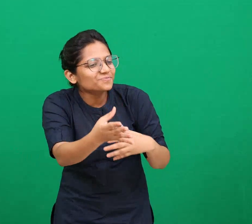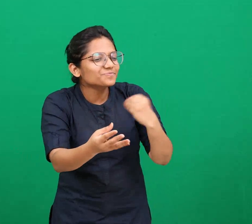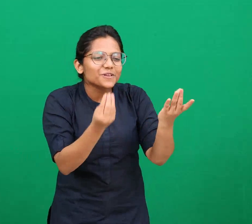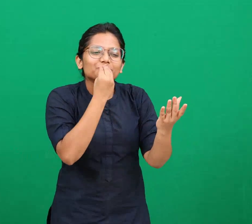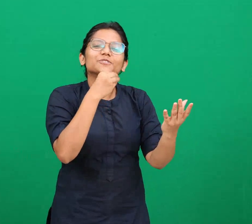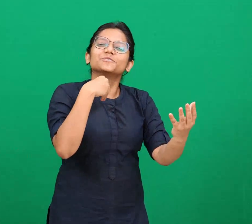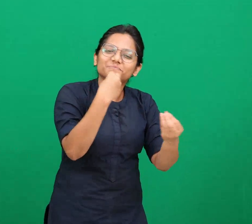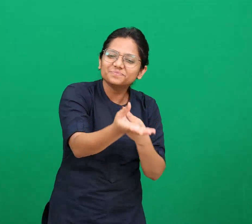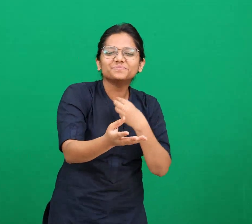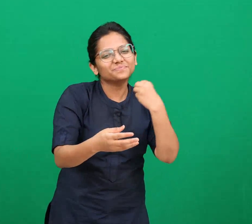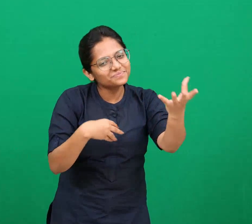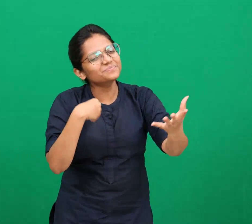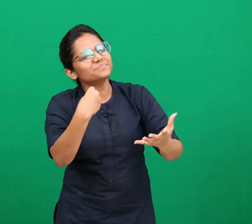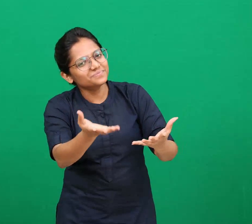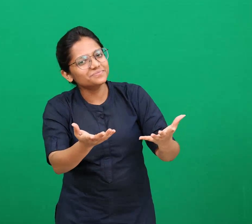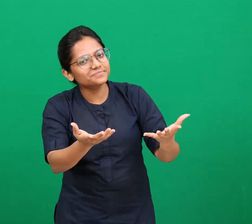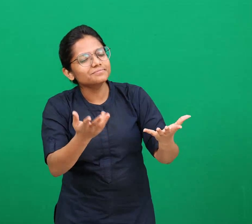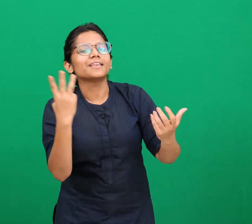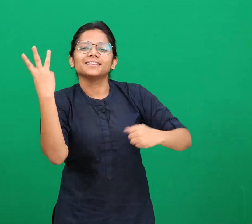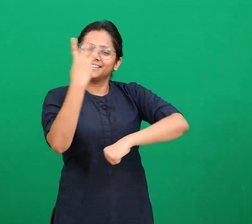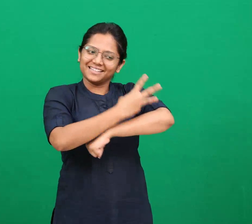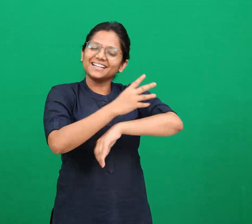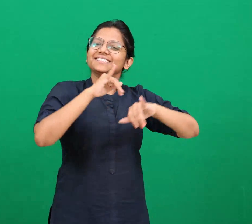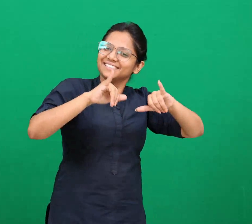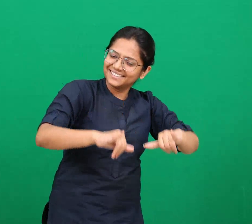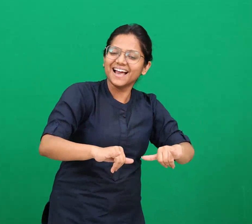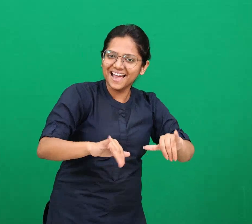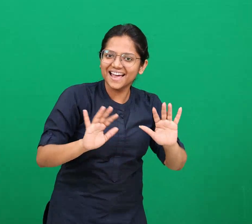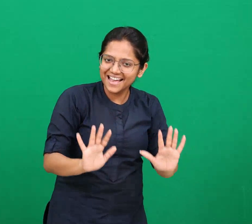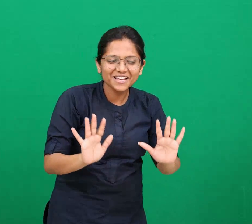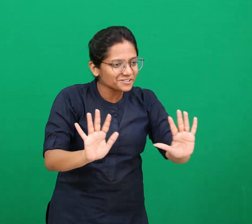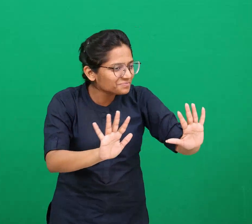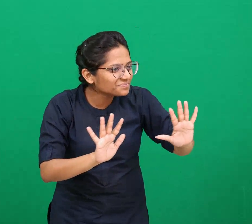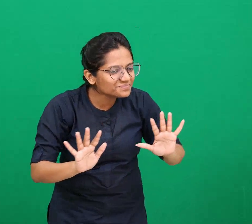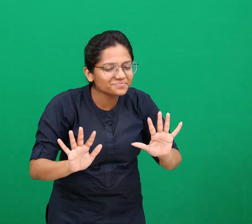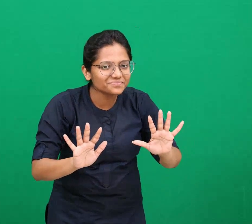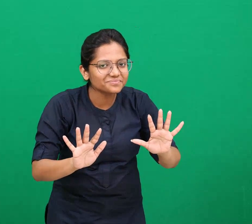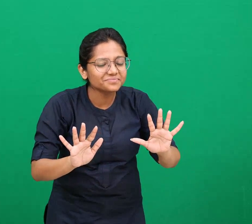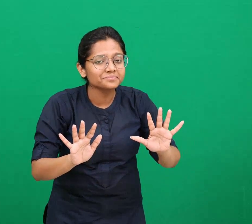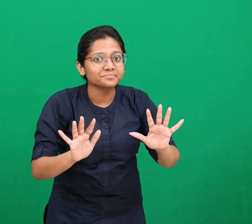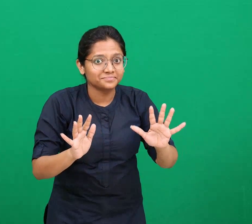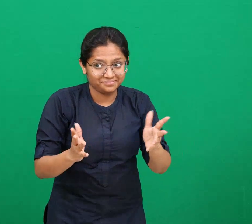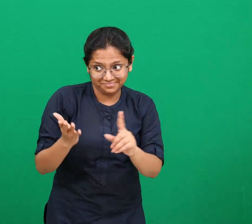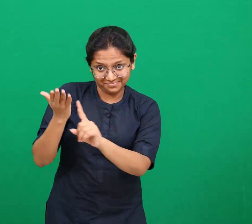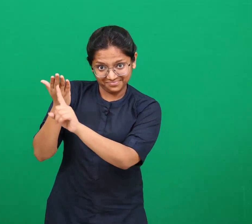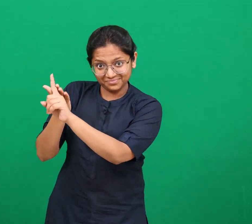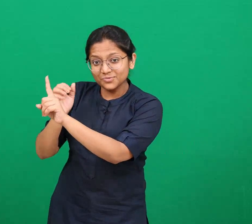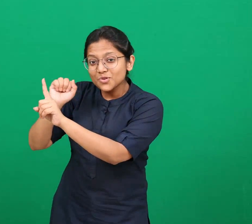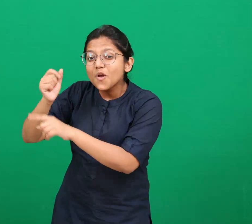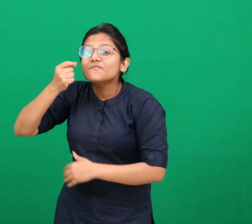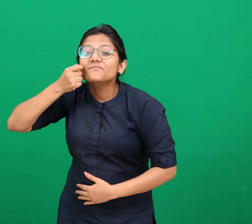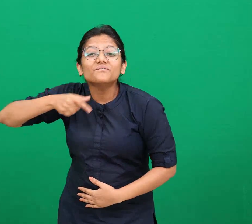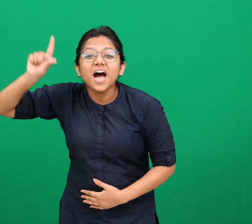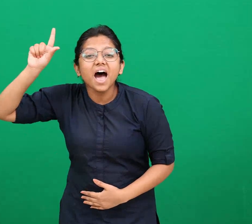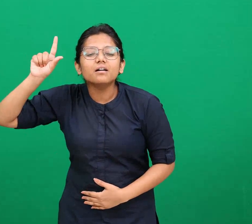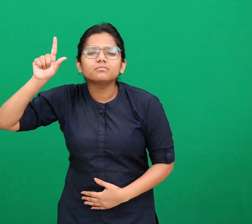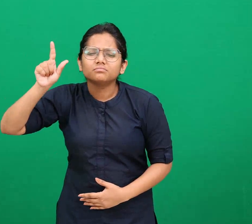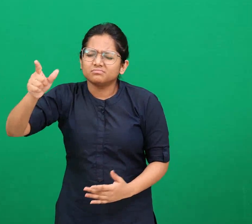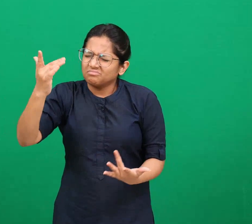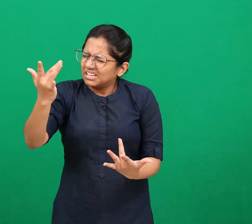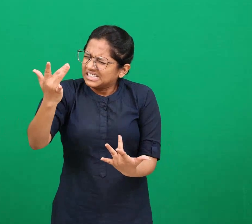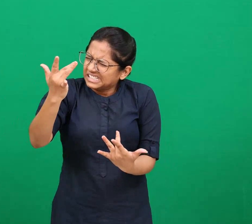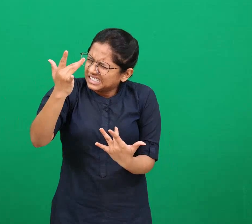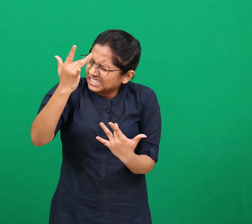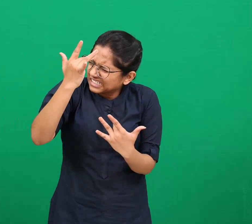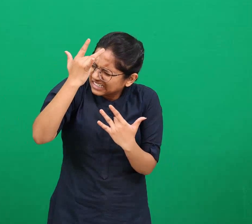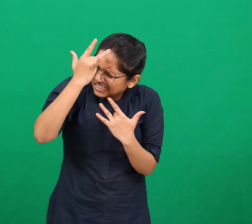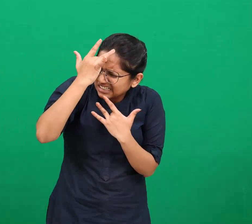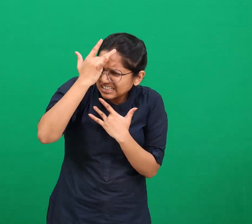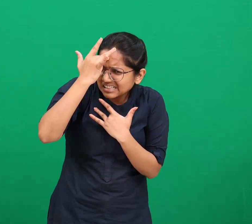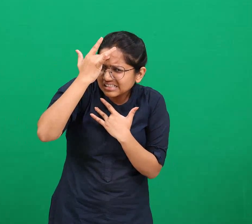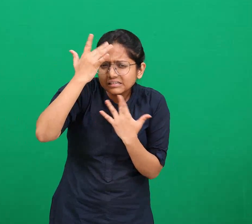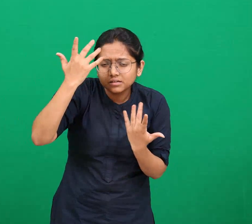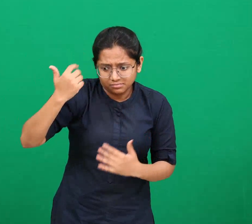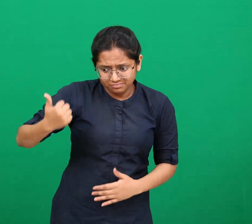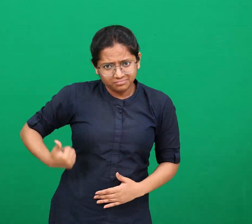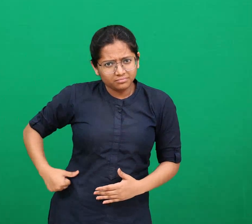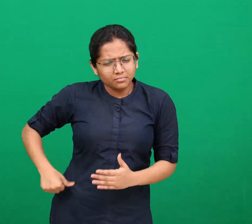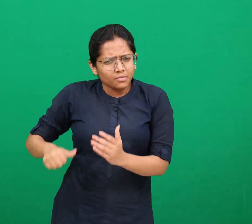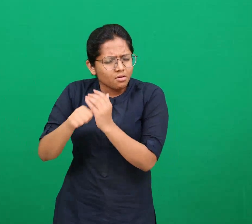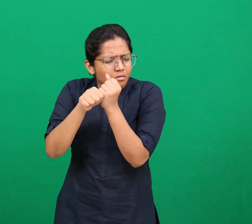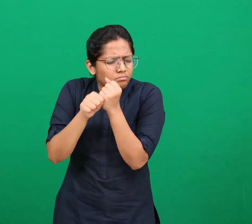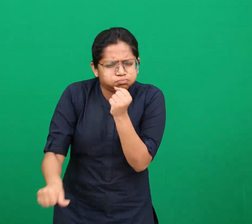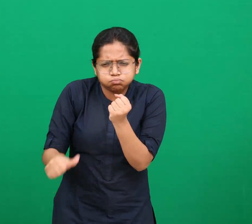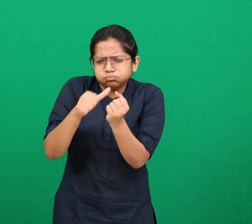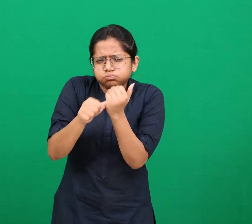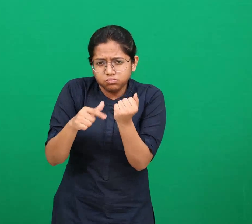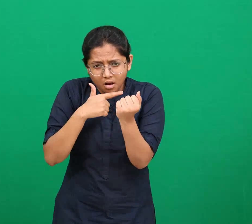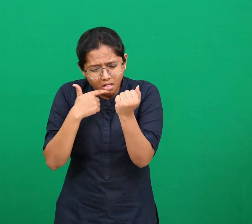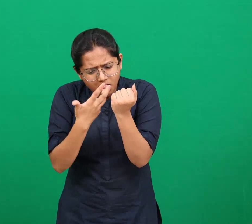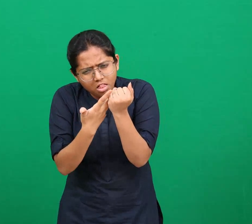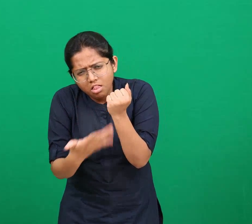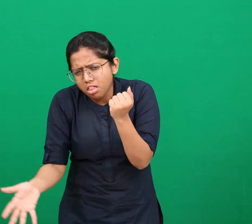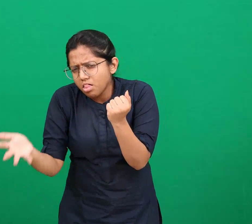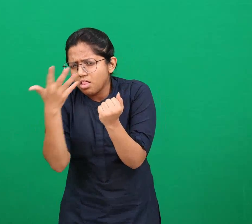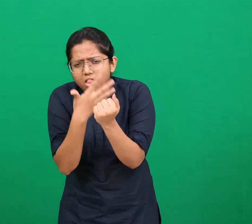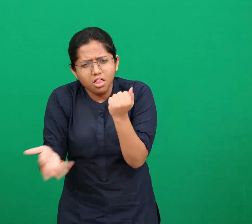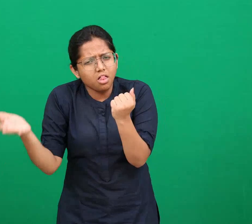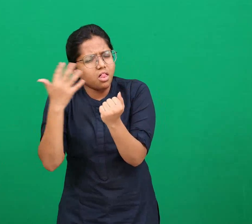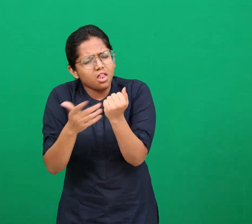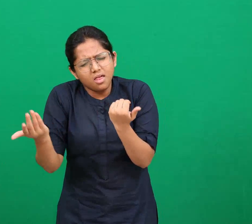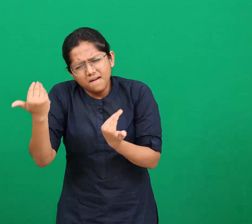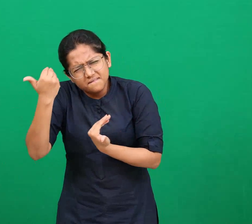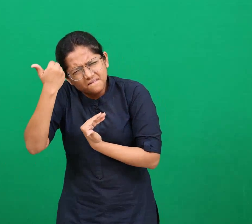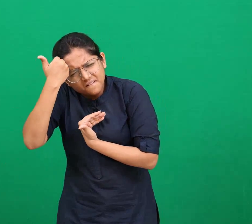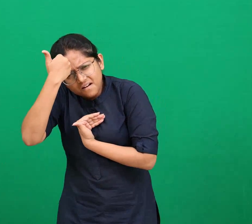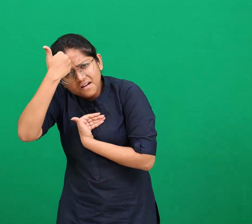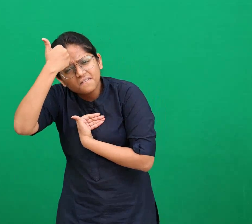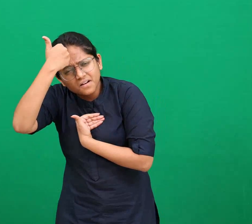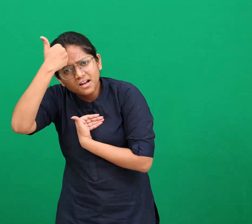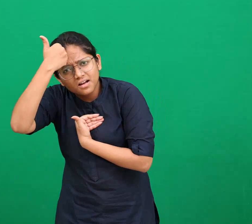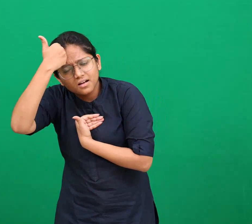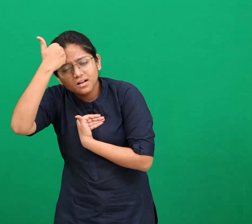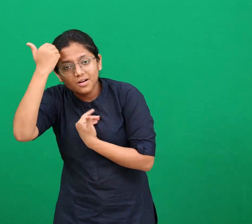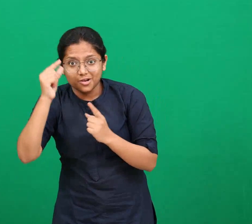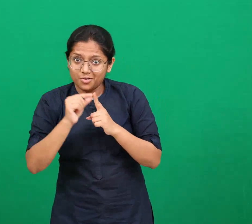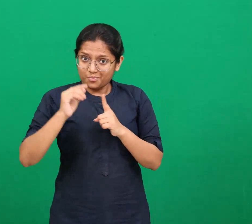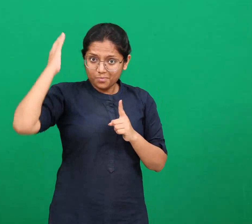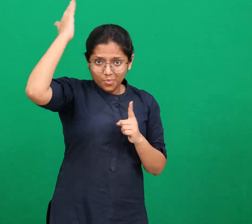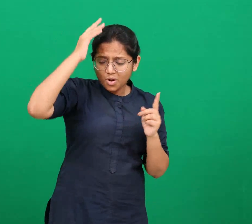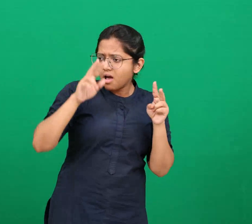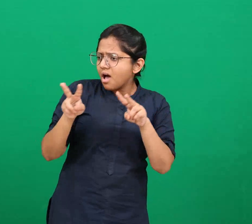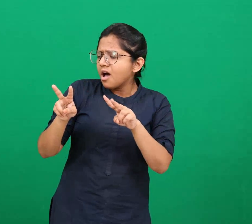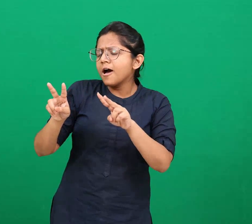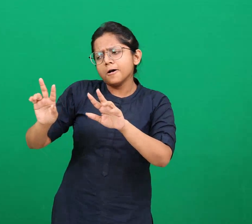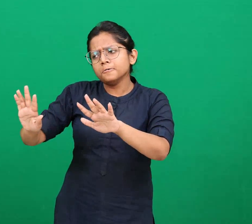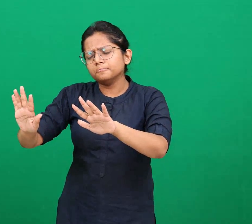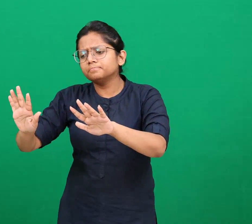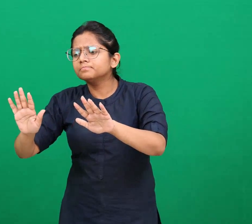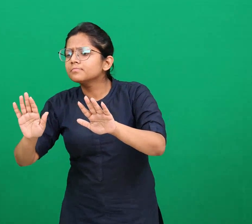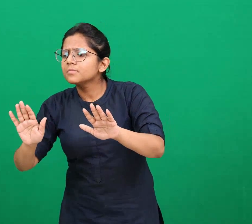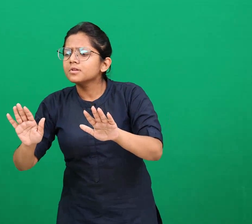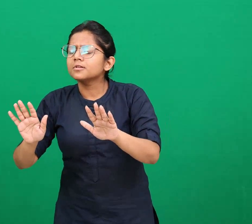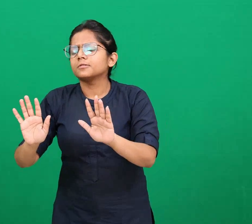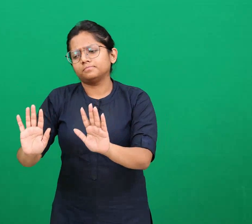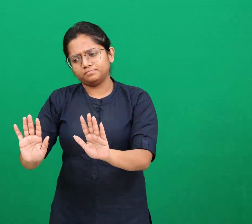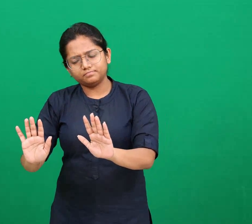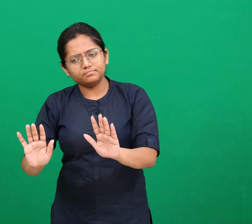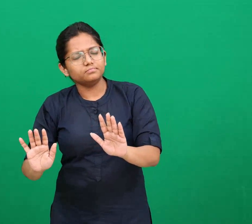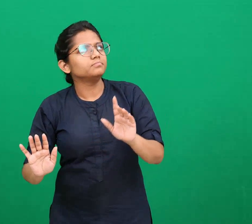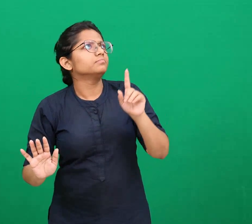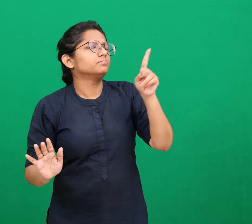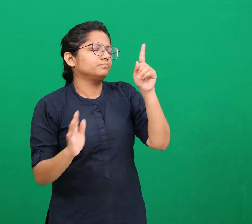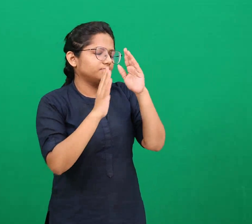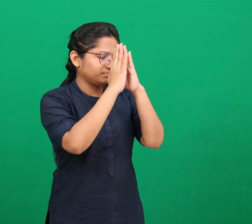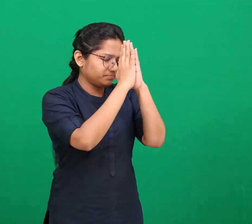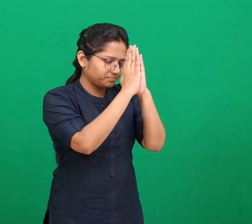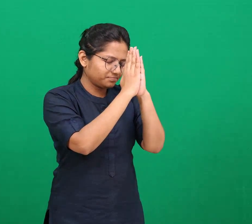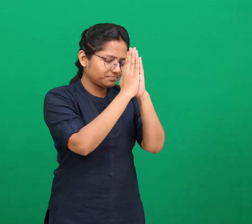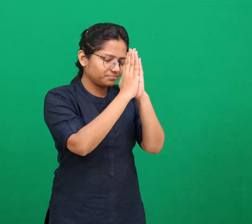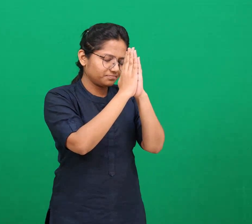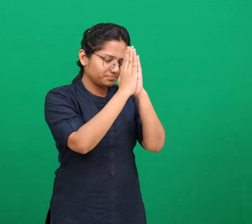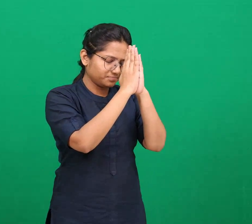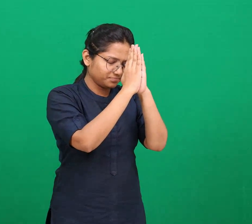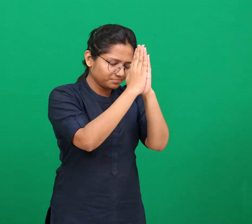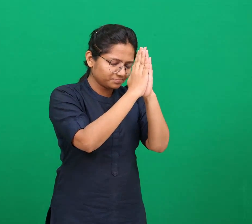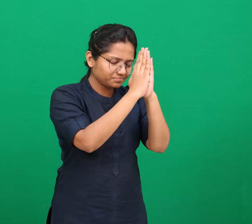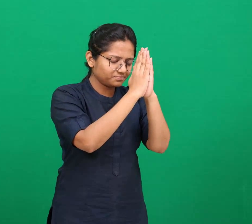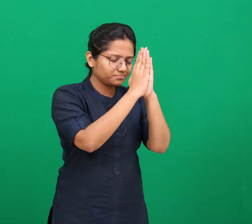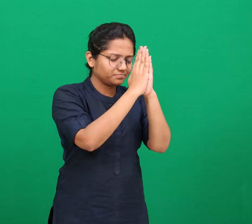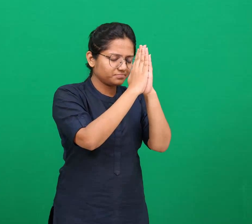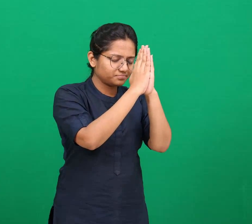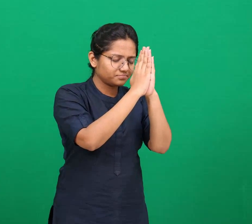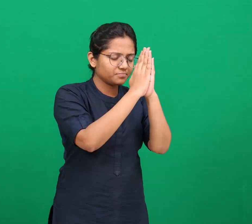The father of Publius was sick in bed, suffering from fever and dysentery.